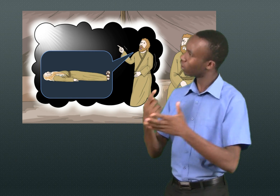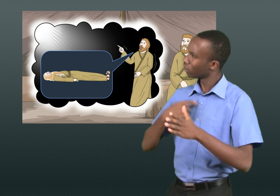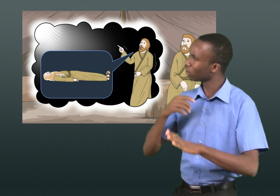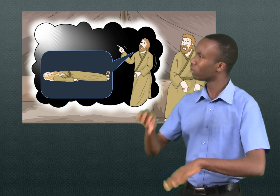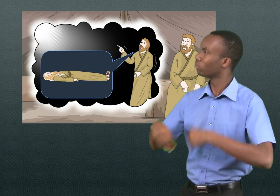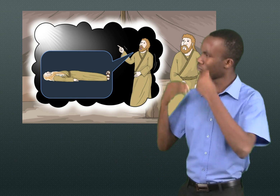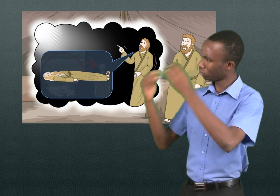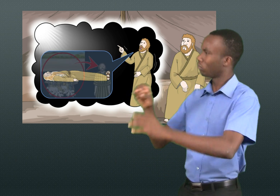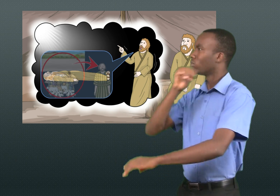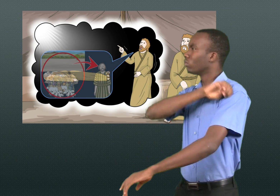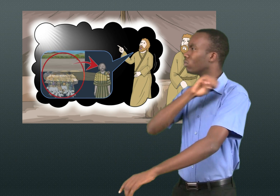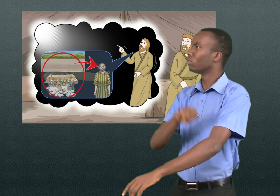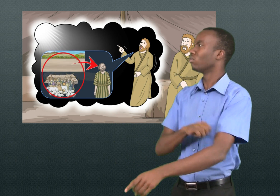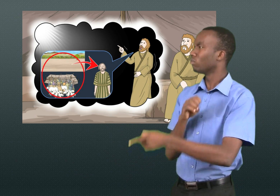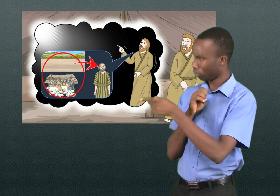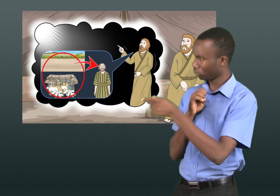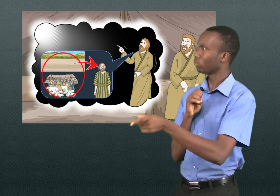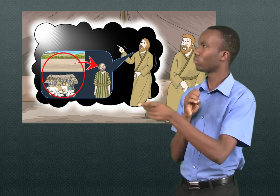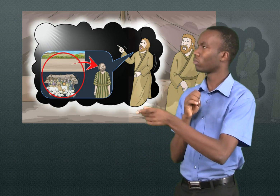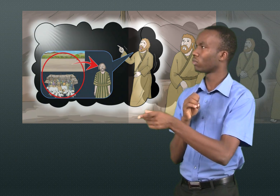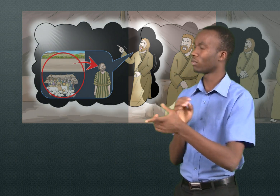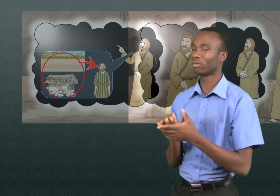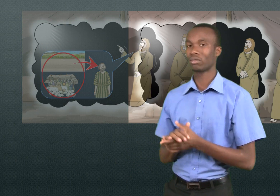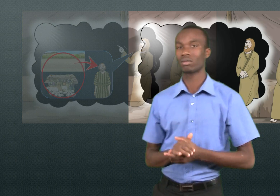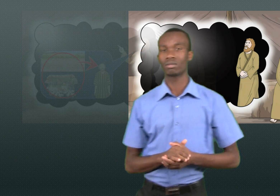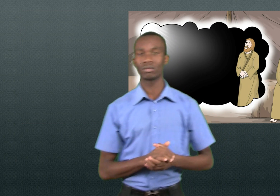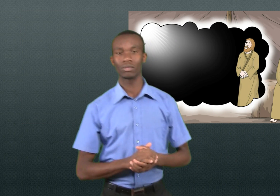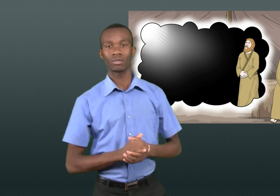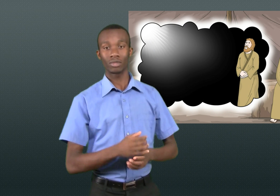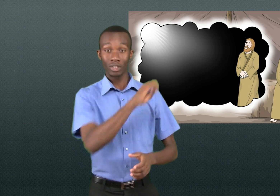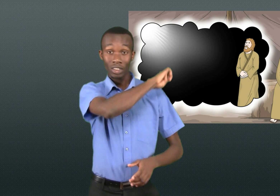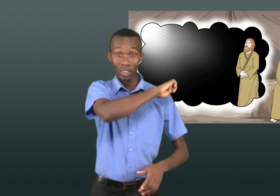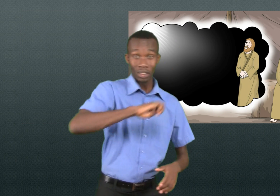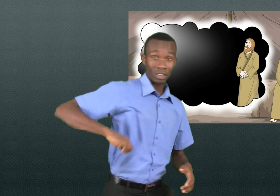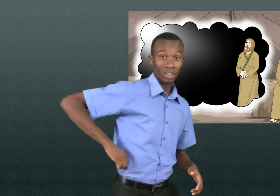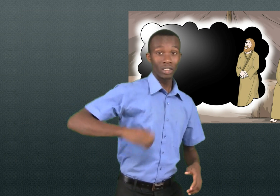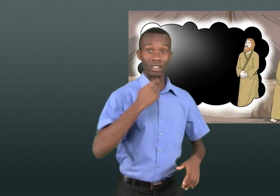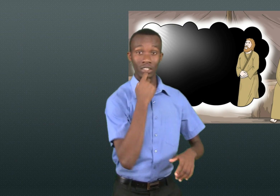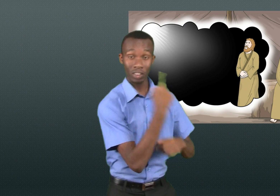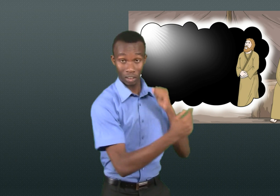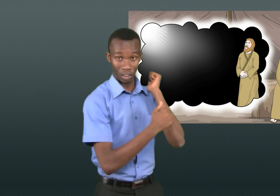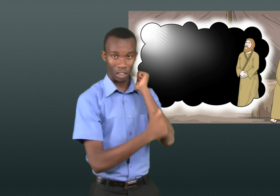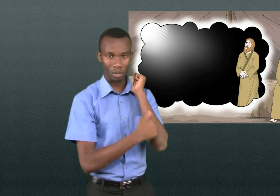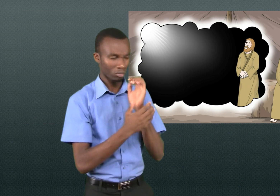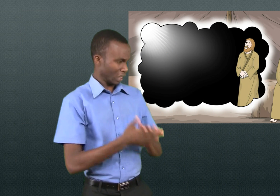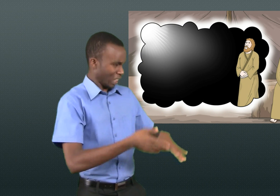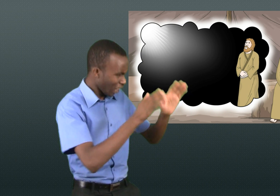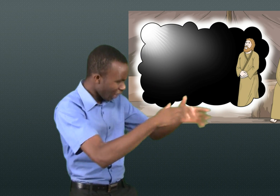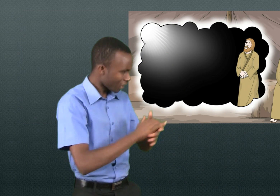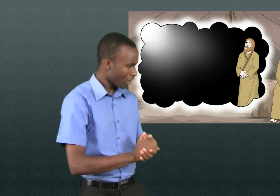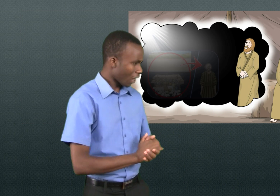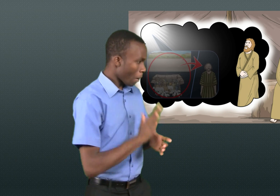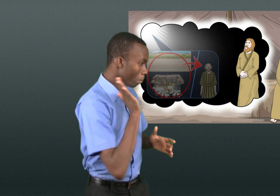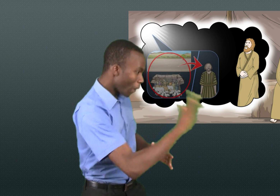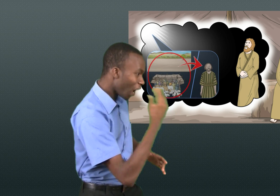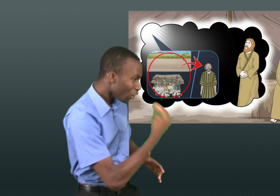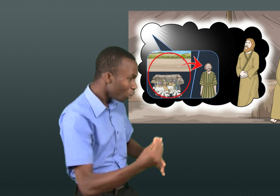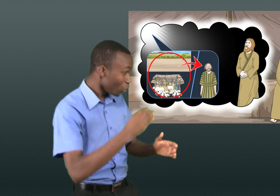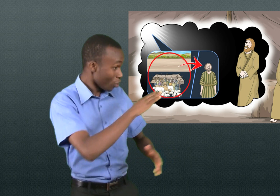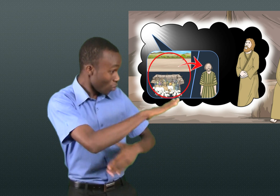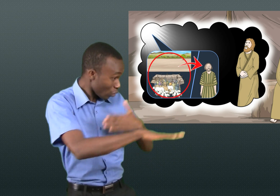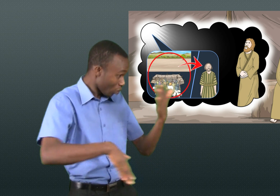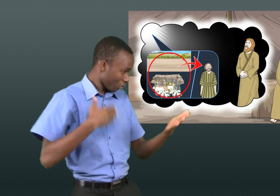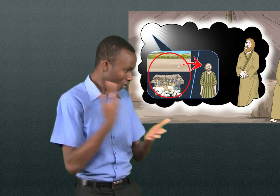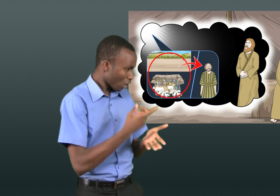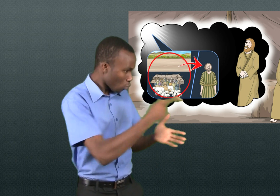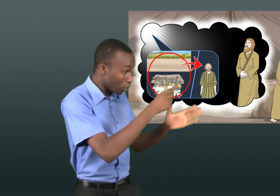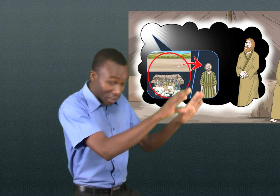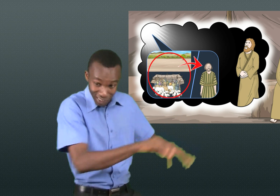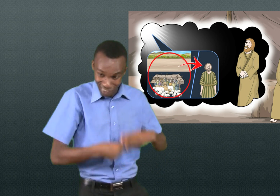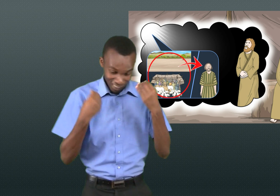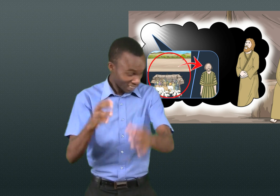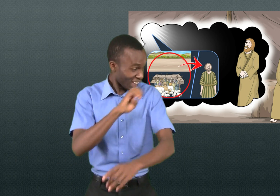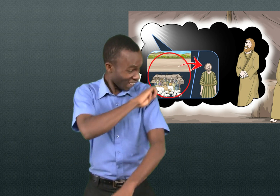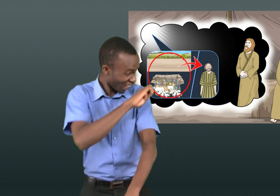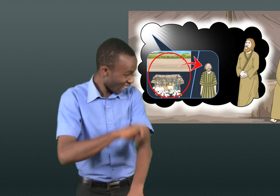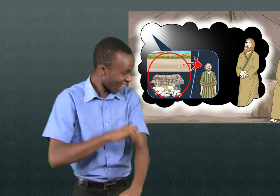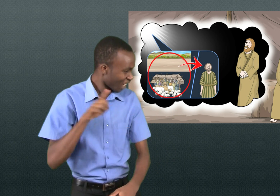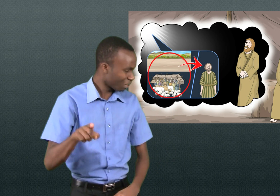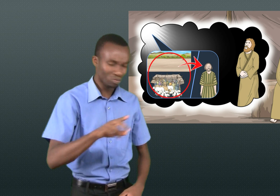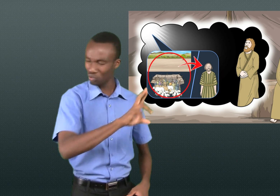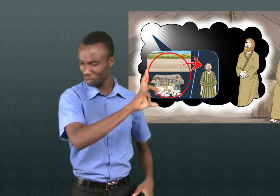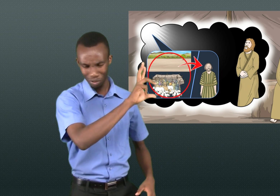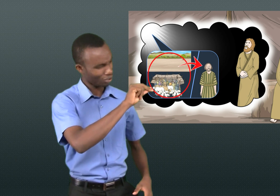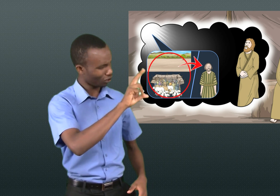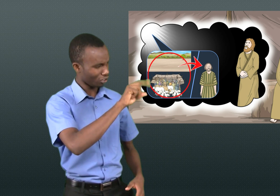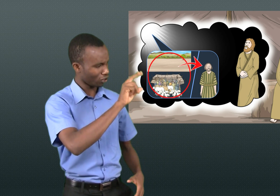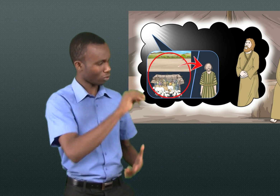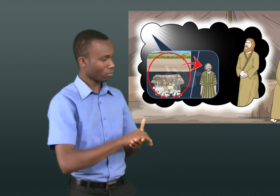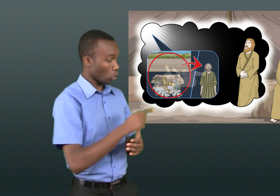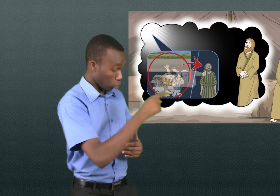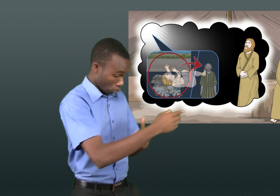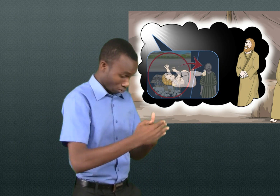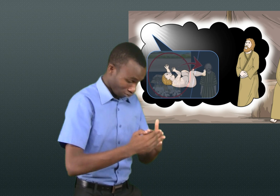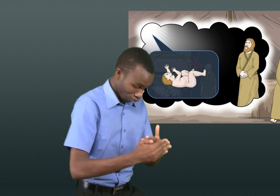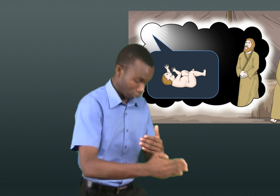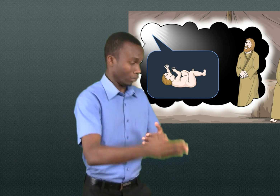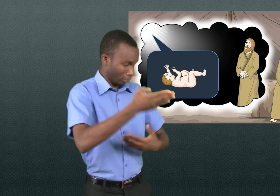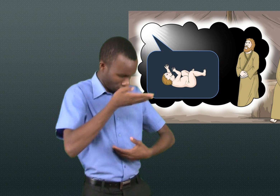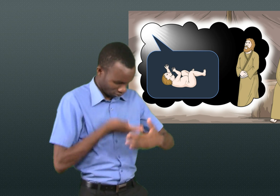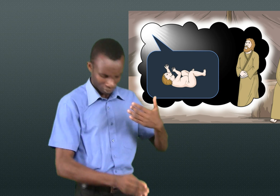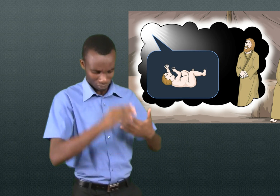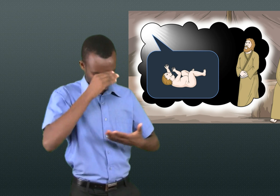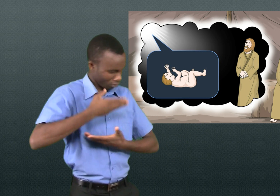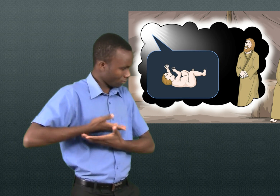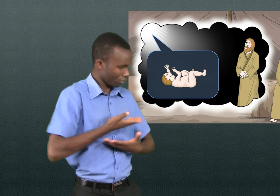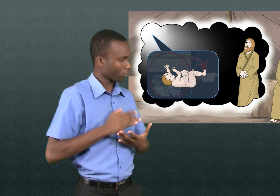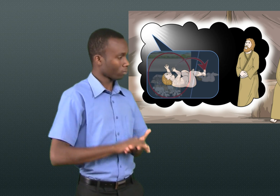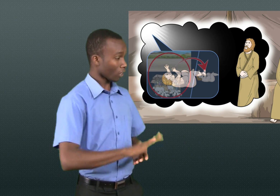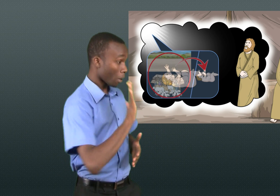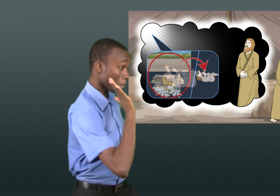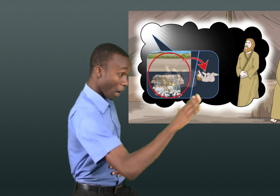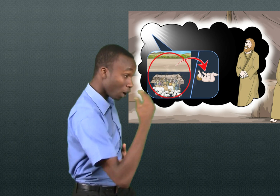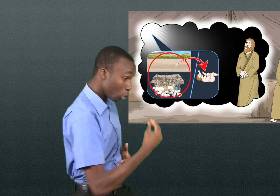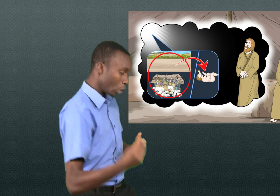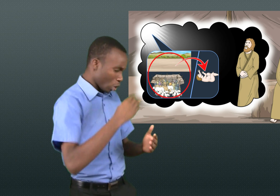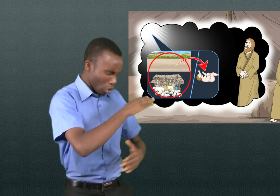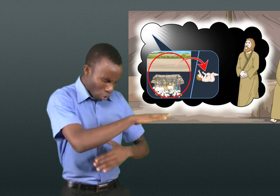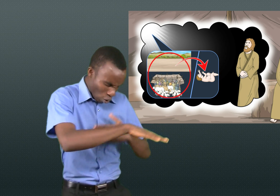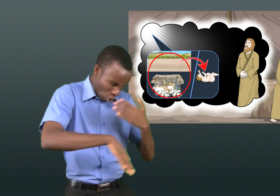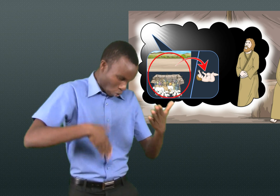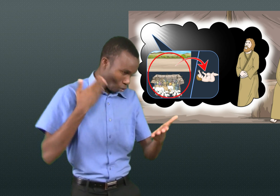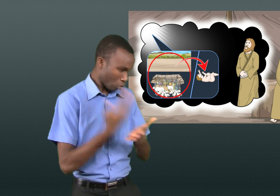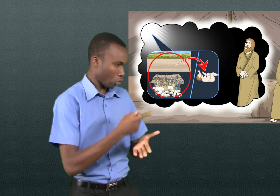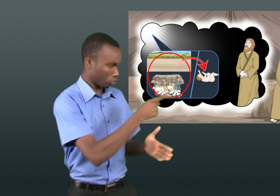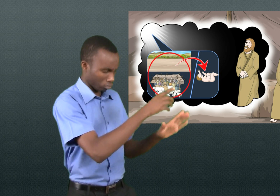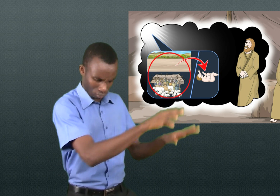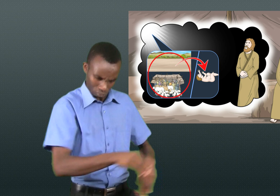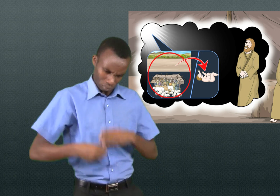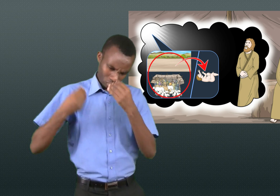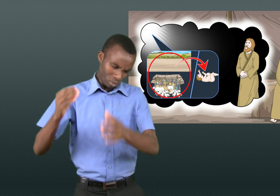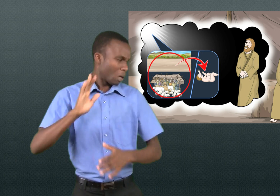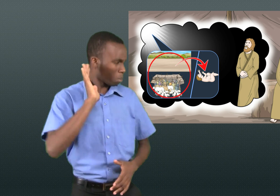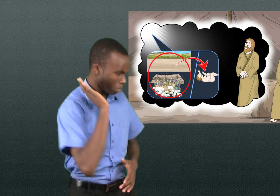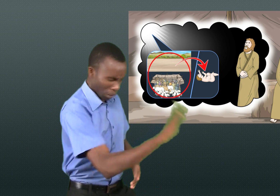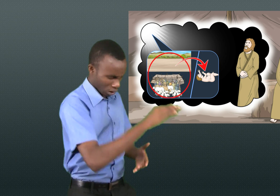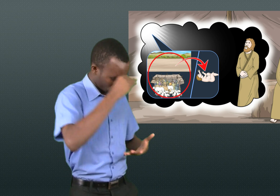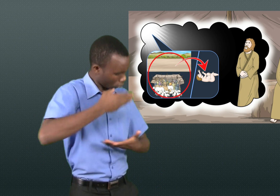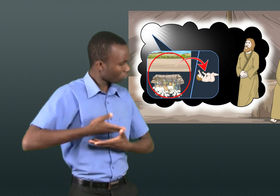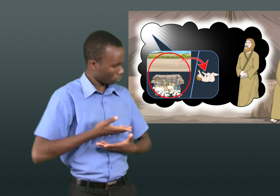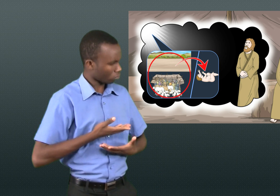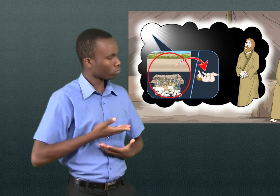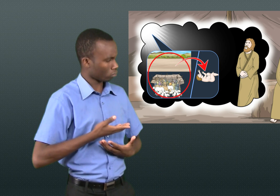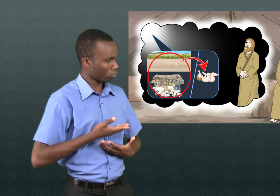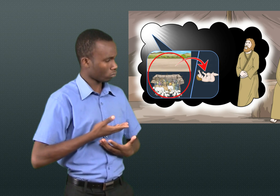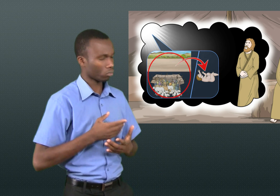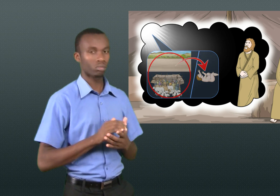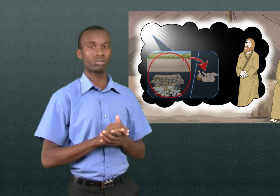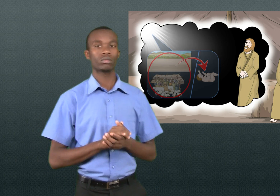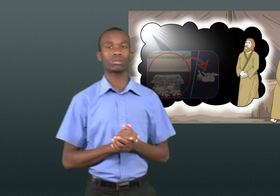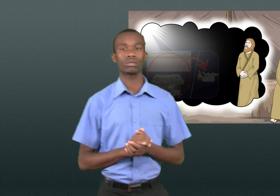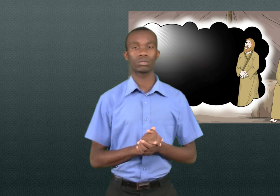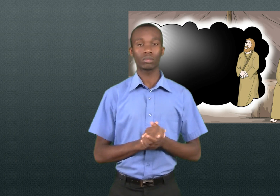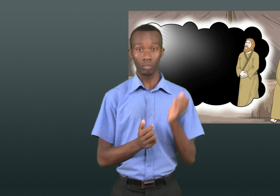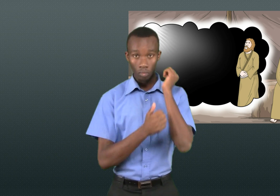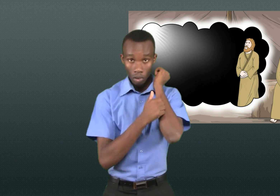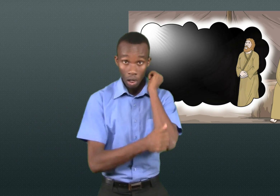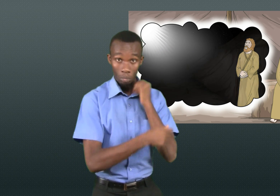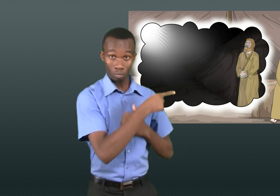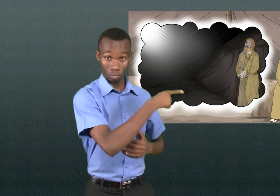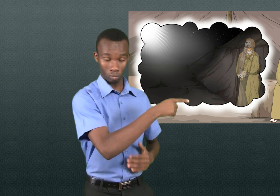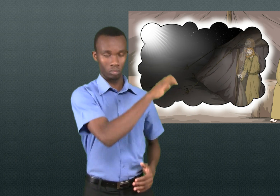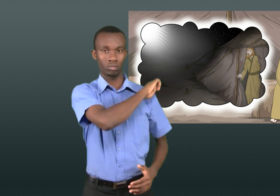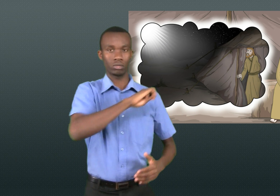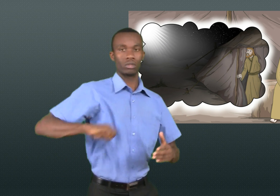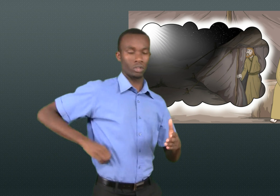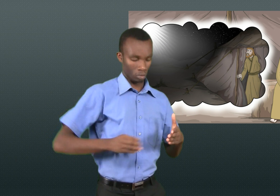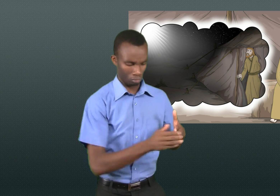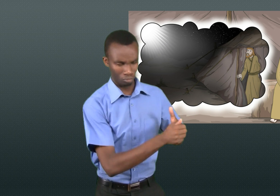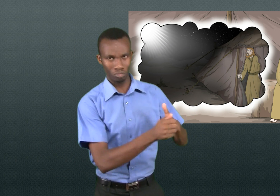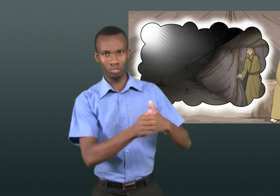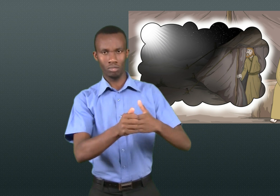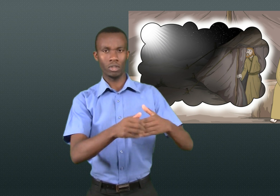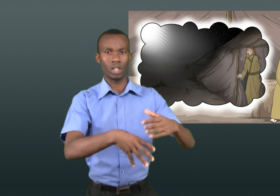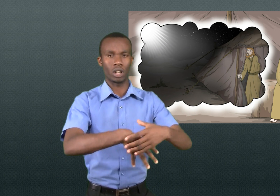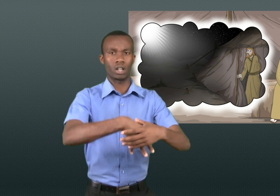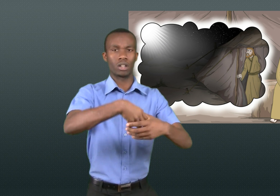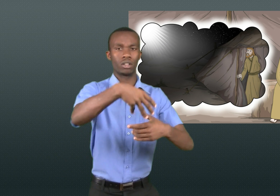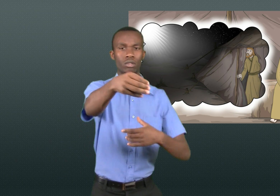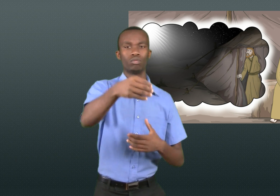Then the word of the LORD came to Abram, saying, “This one will not be your heir, but one who comes from your own body will be your heir.”